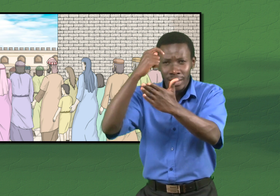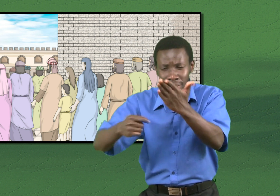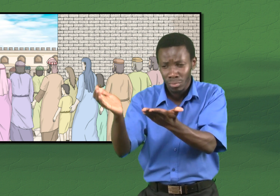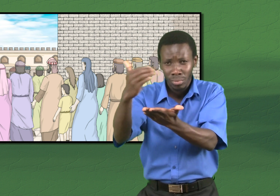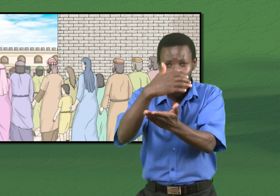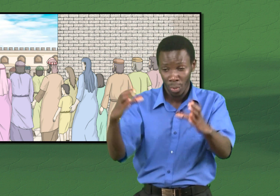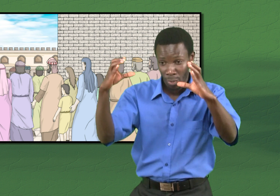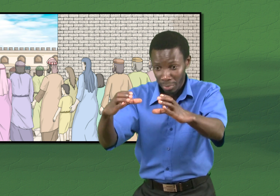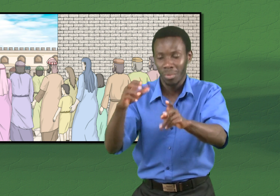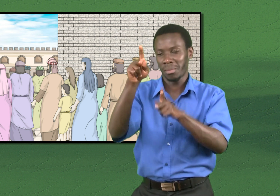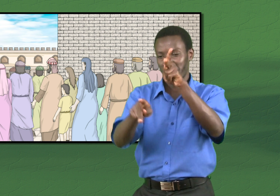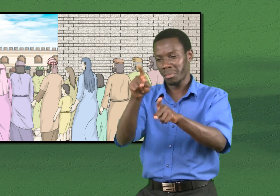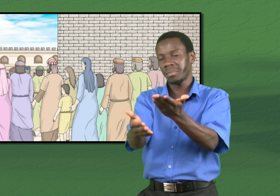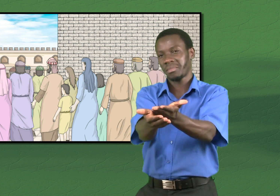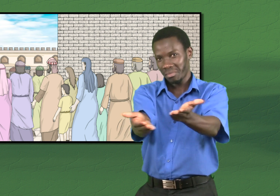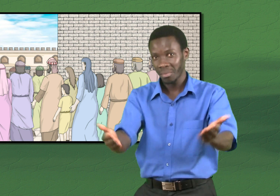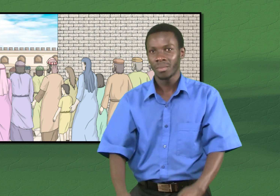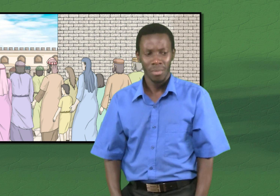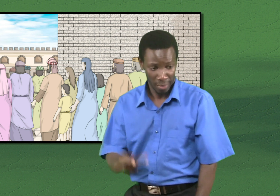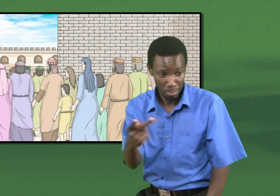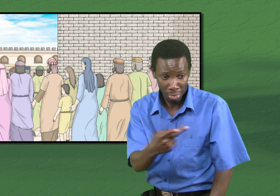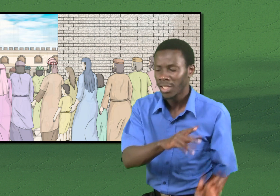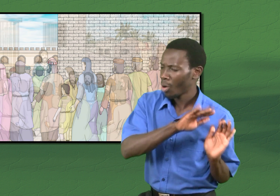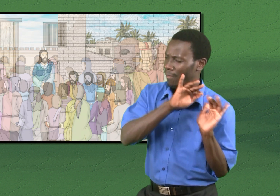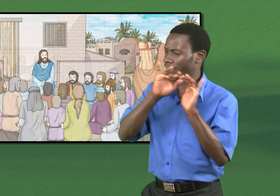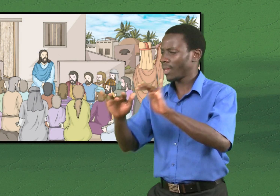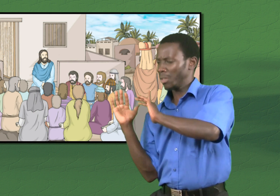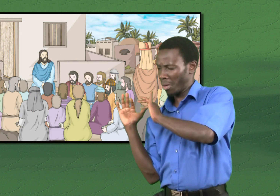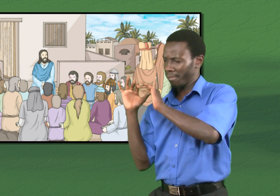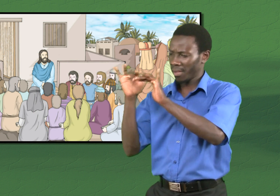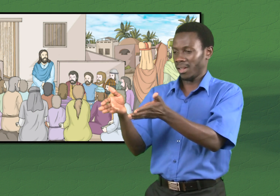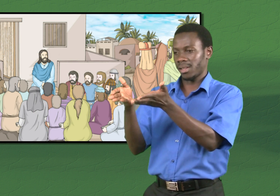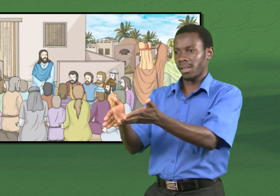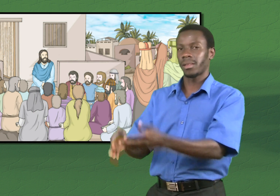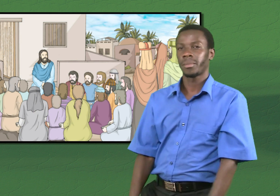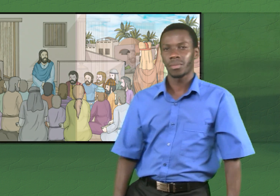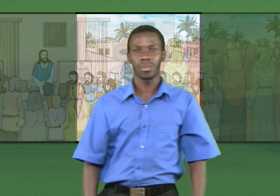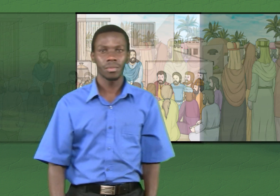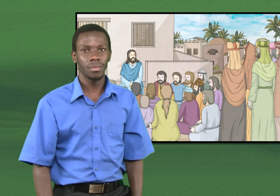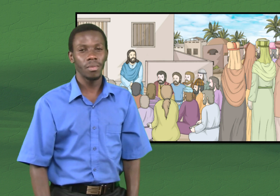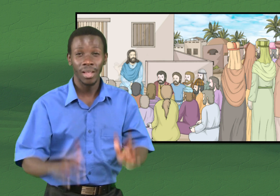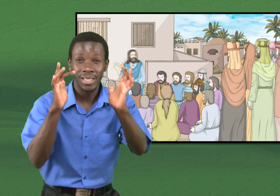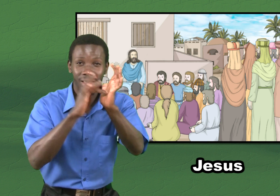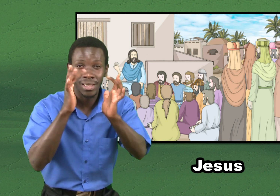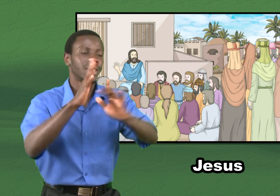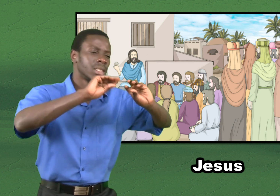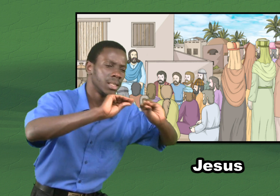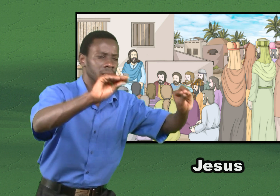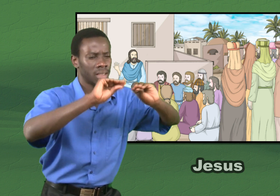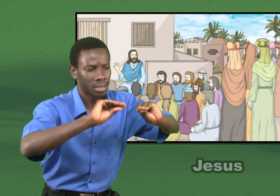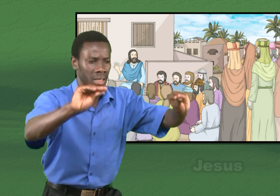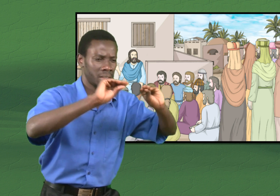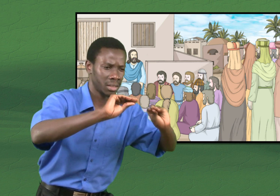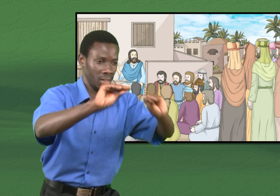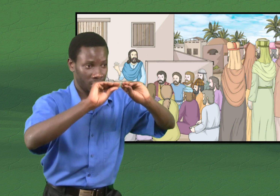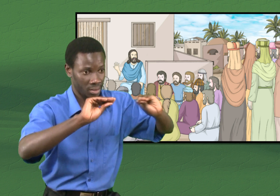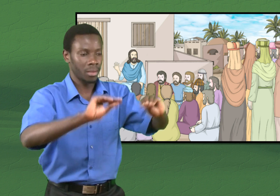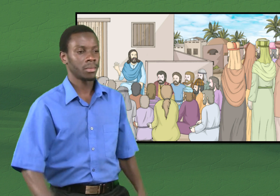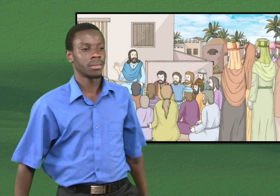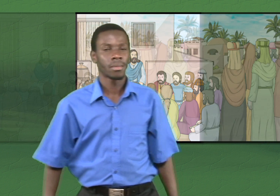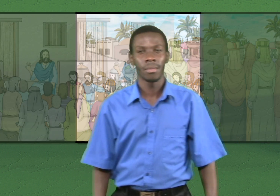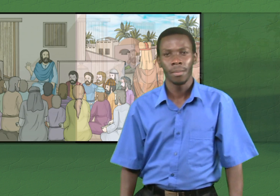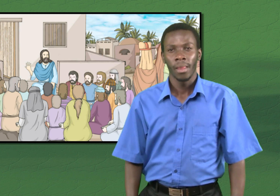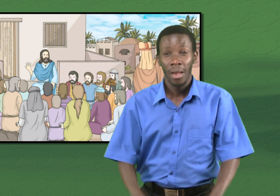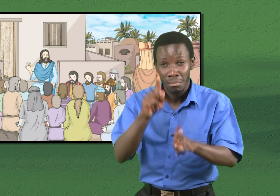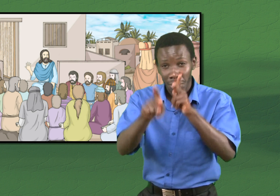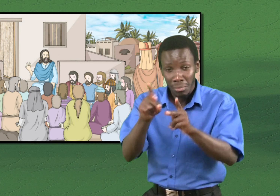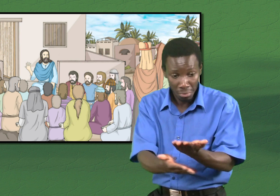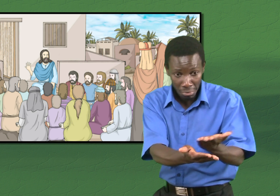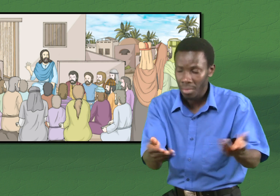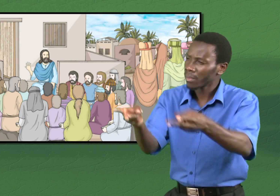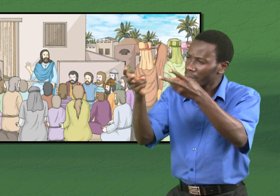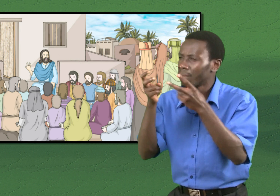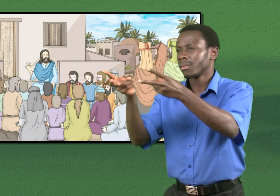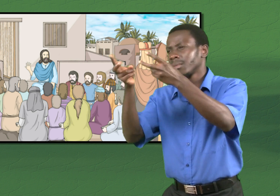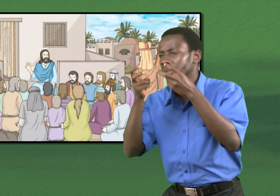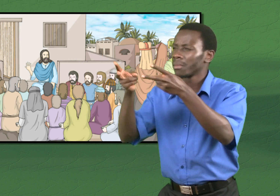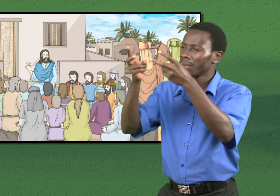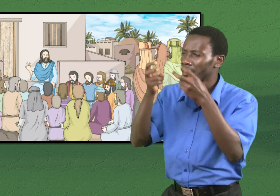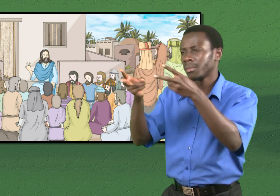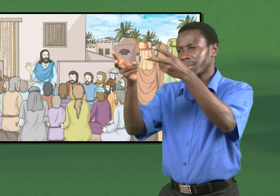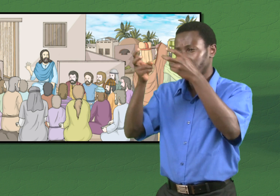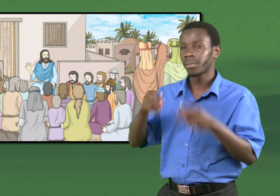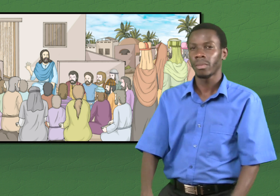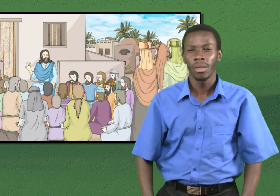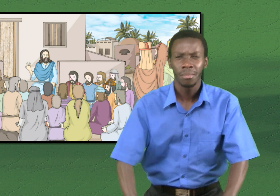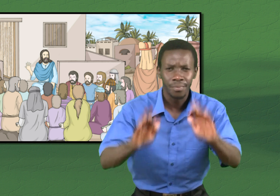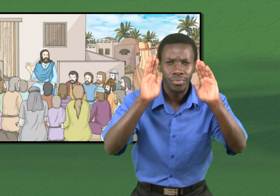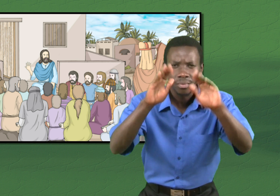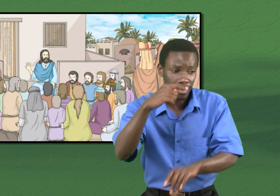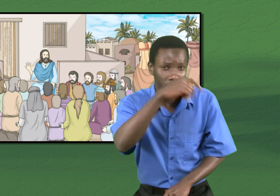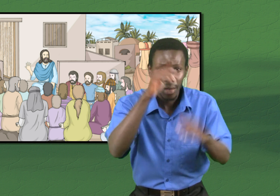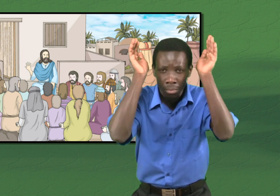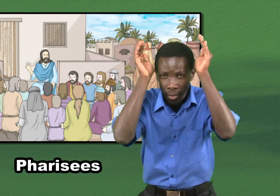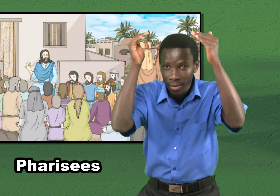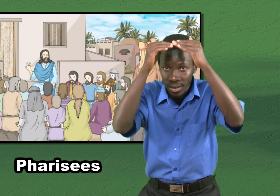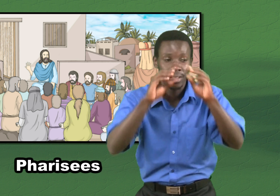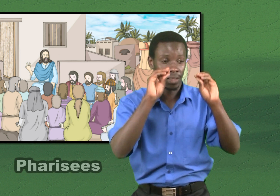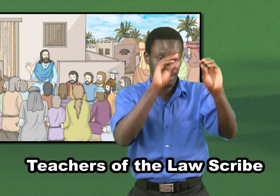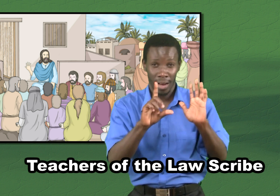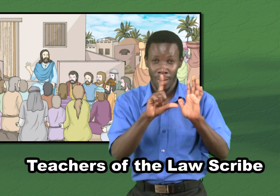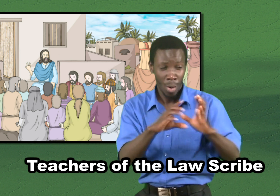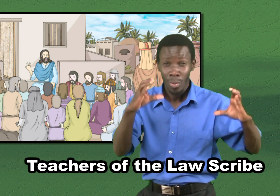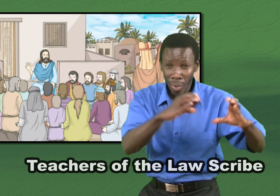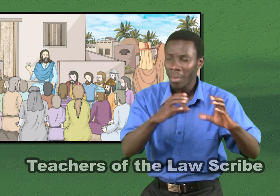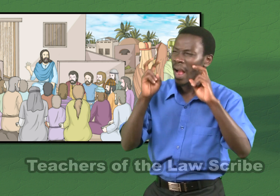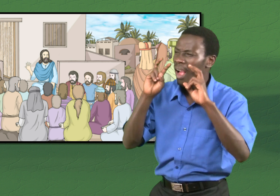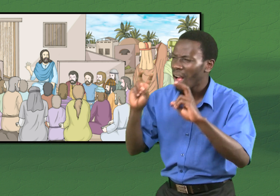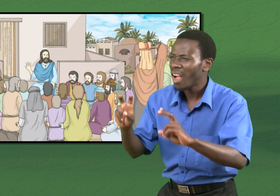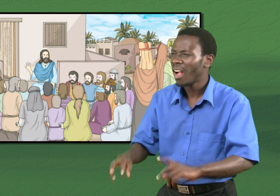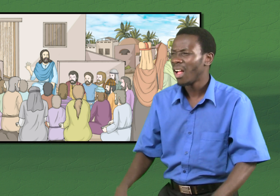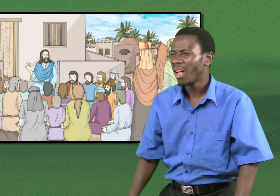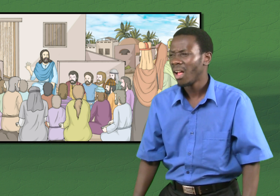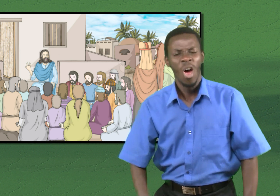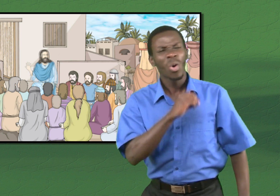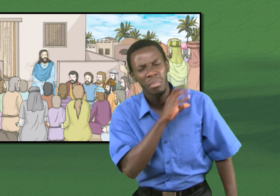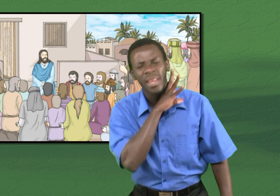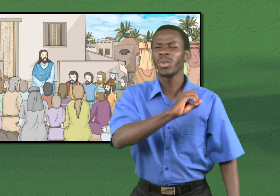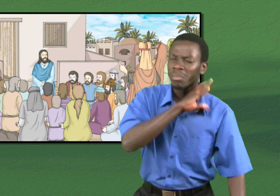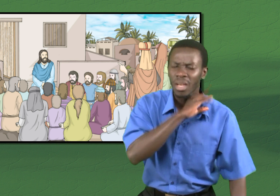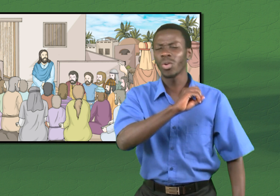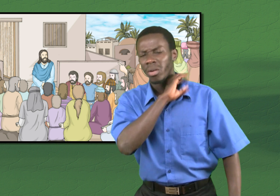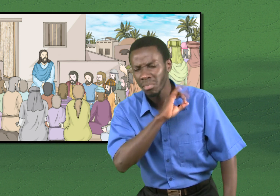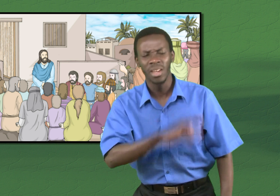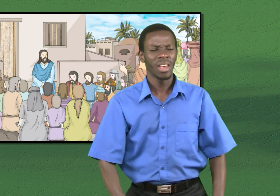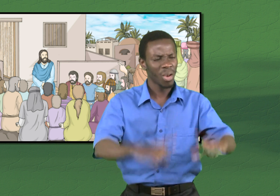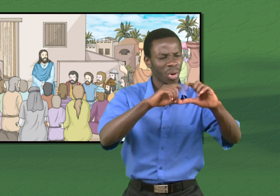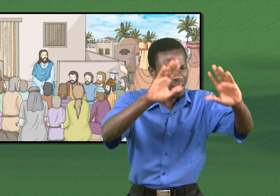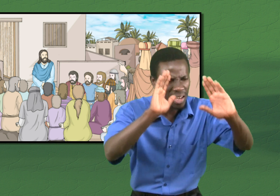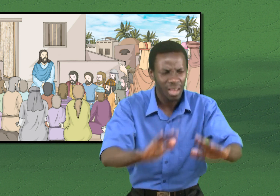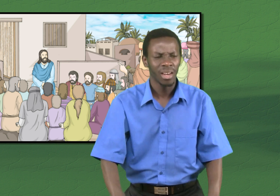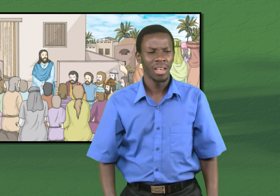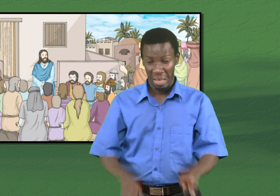So the Pharisees and scribes began to grumble: “This man welcomes sinners and eats with them.”